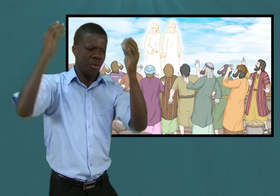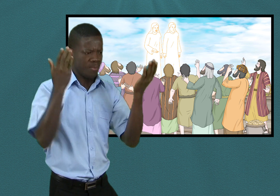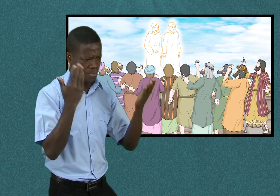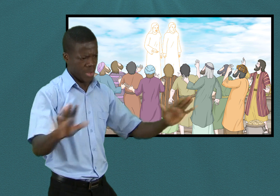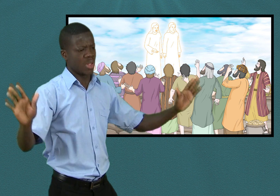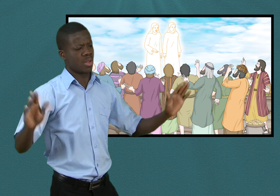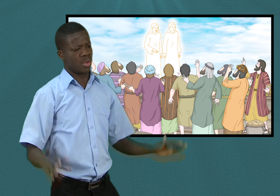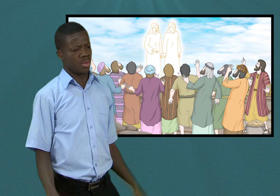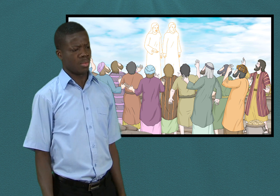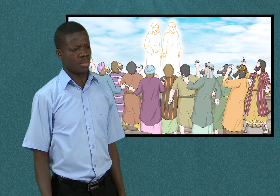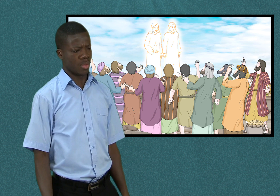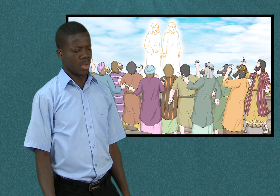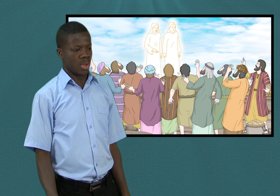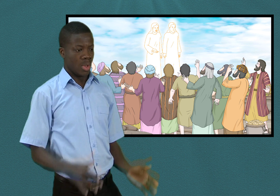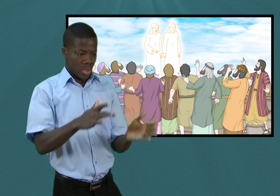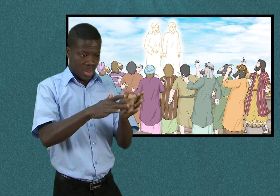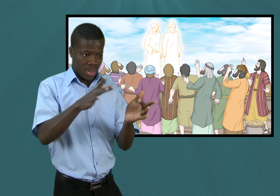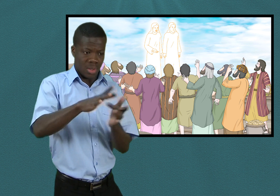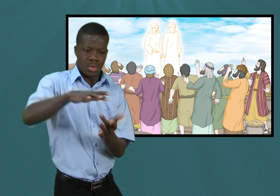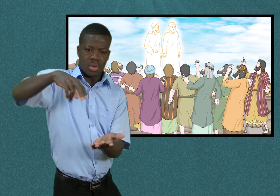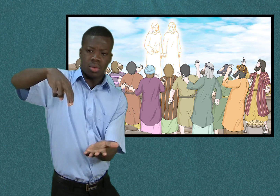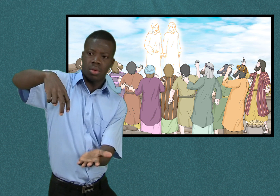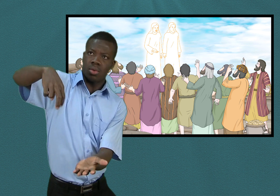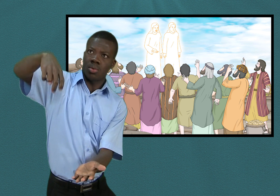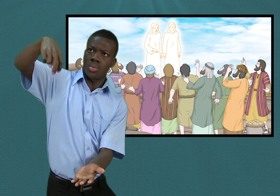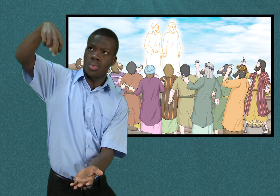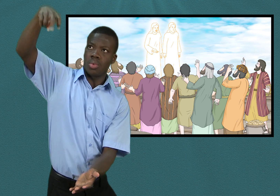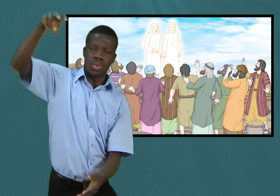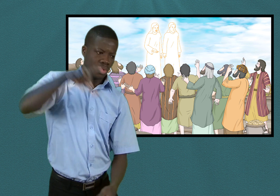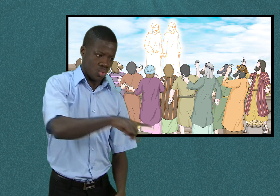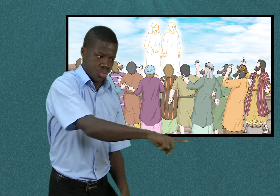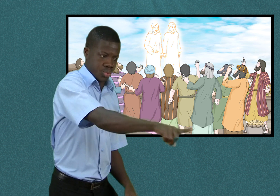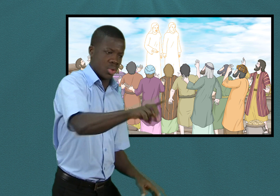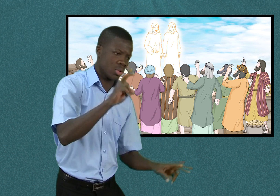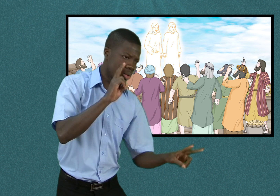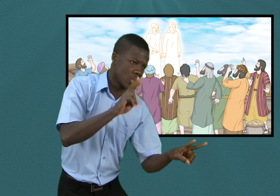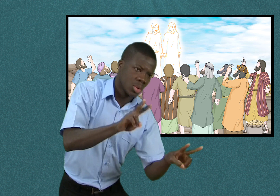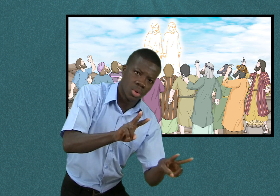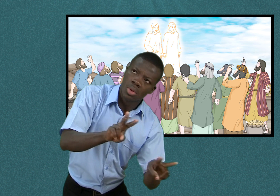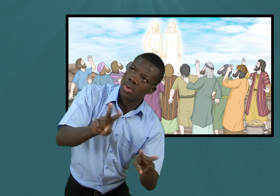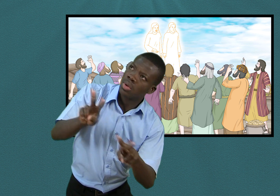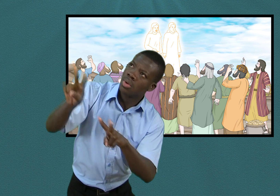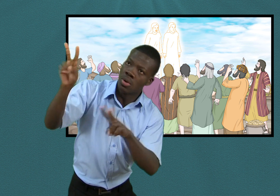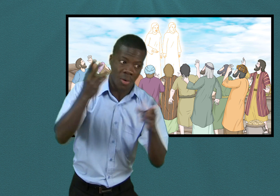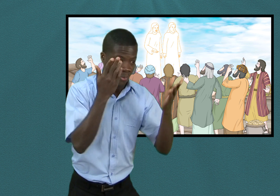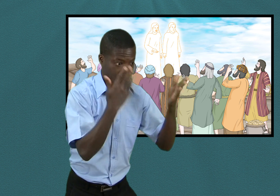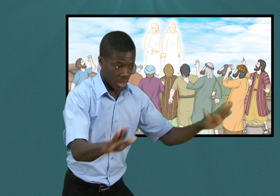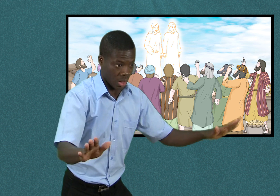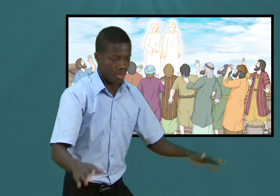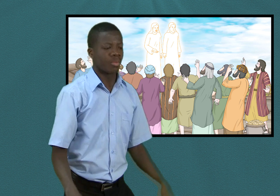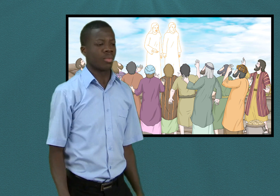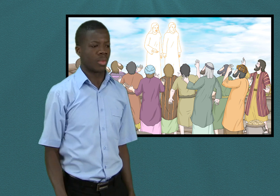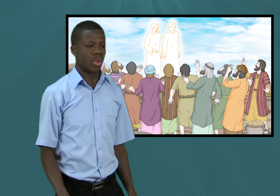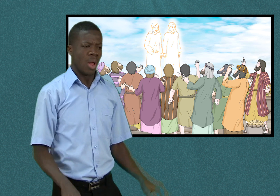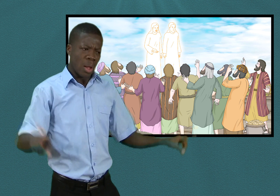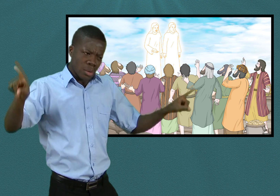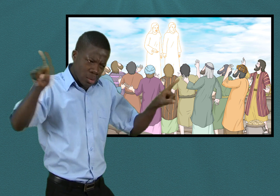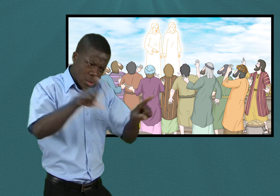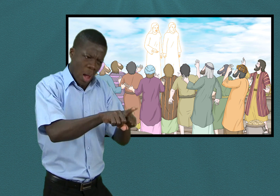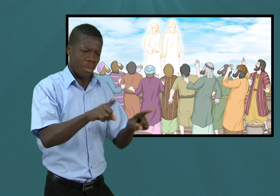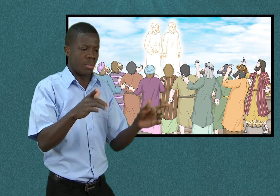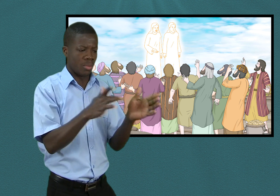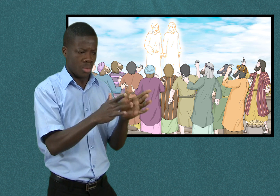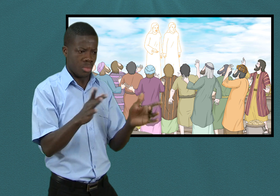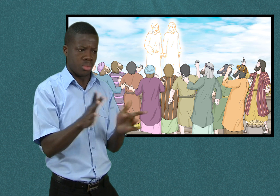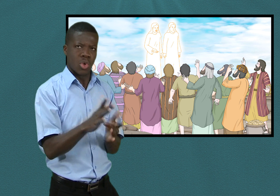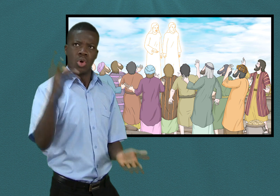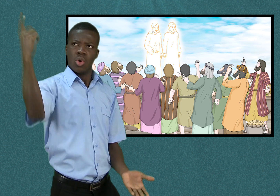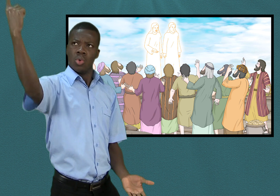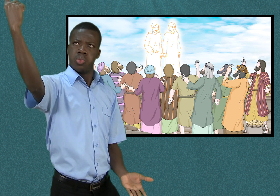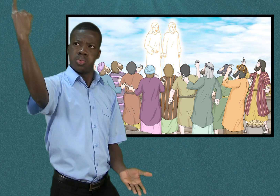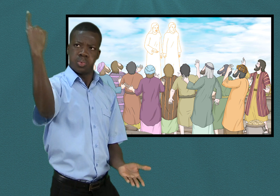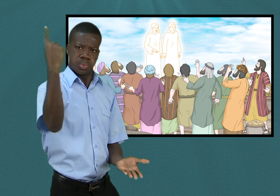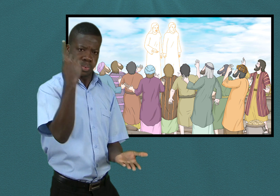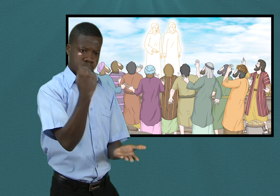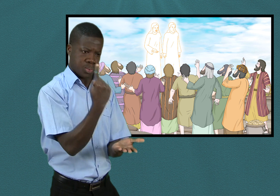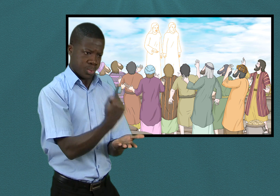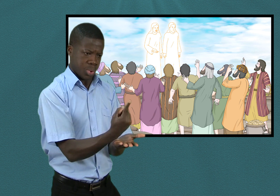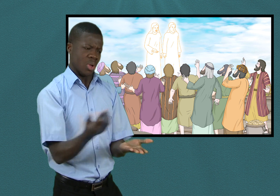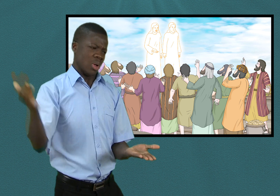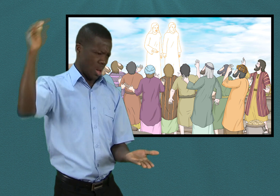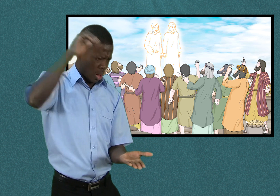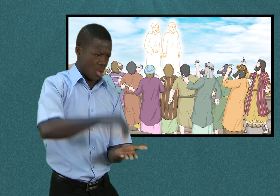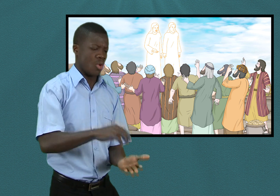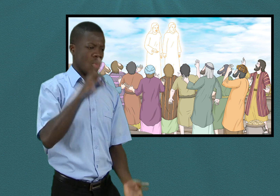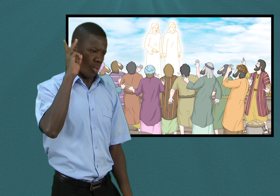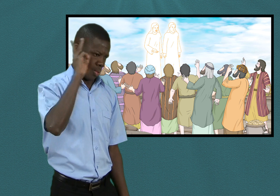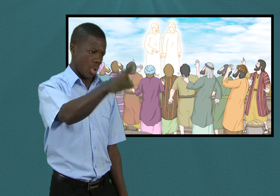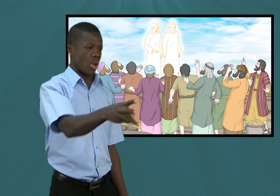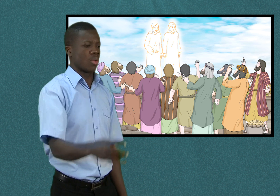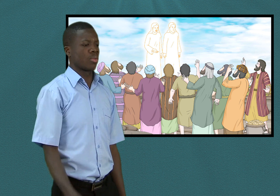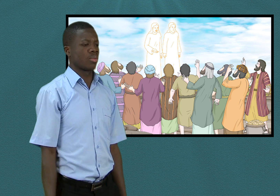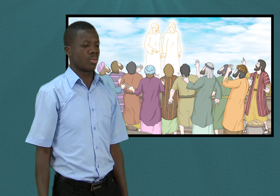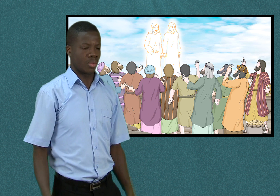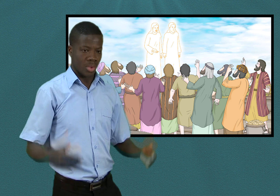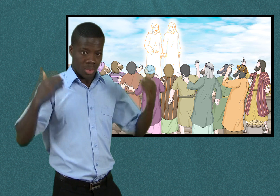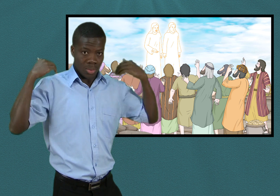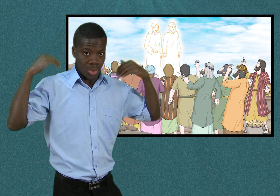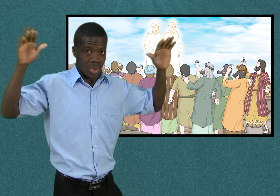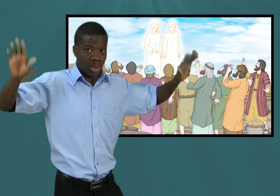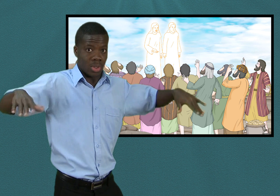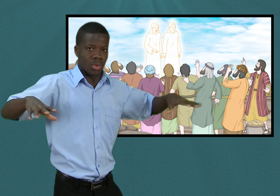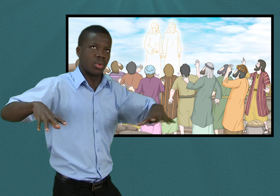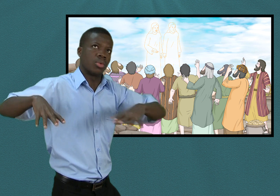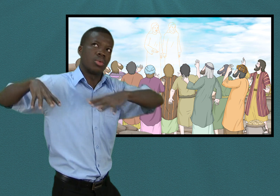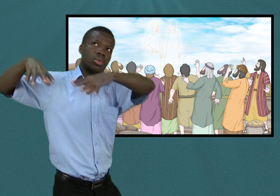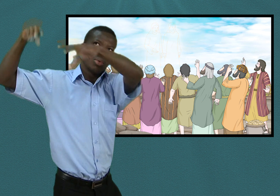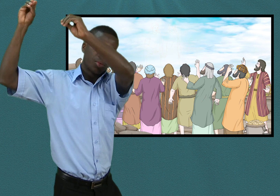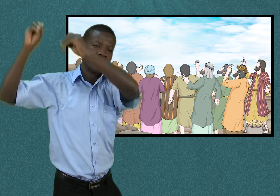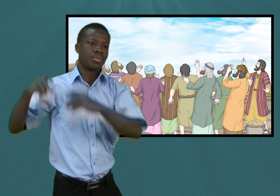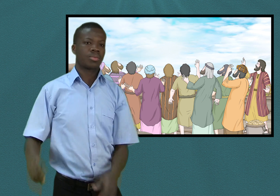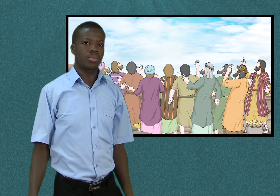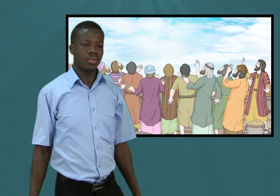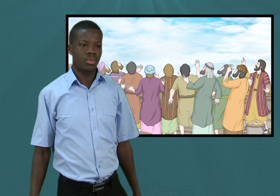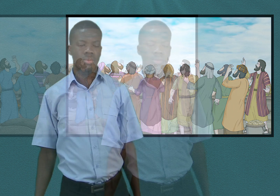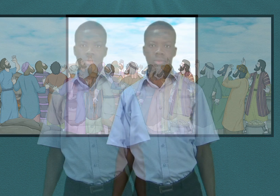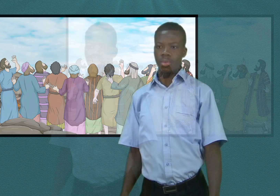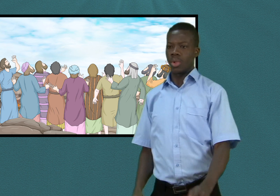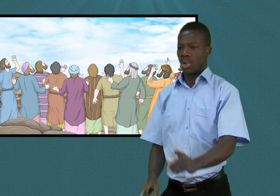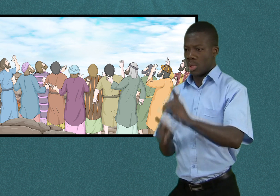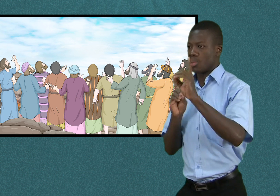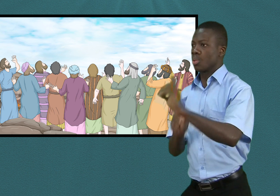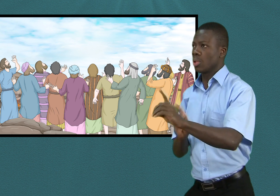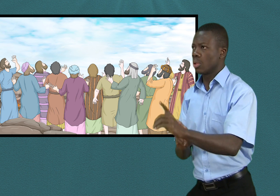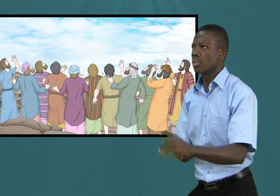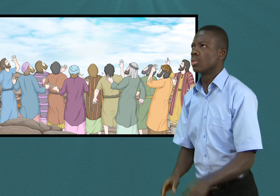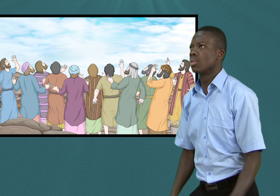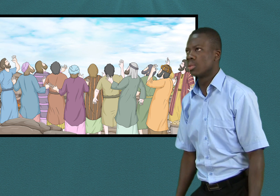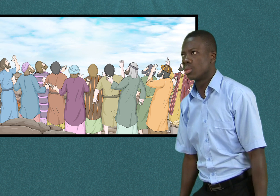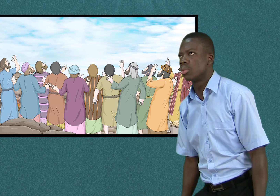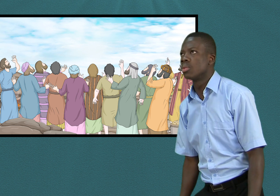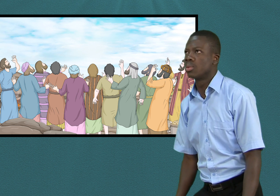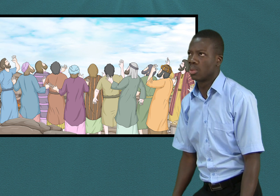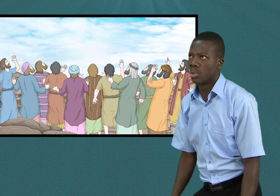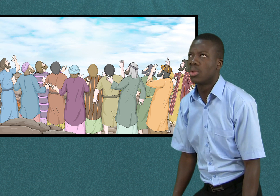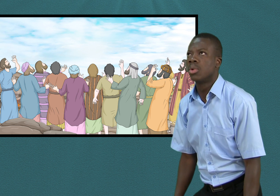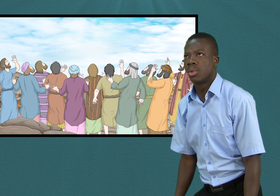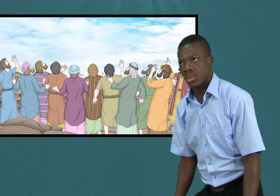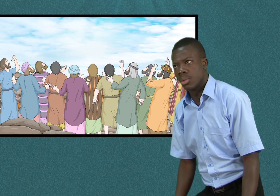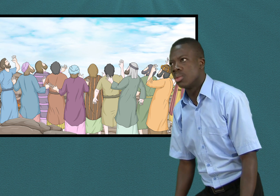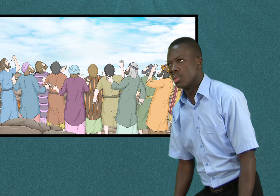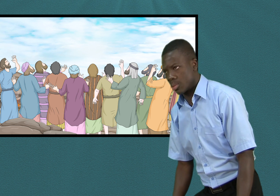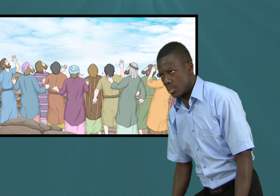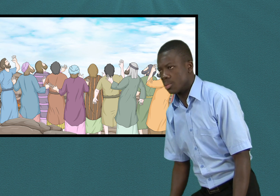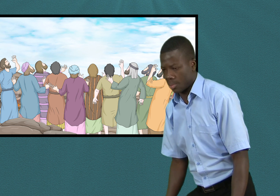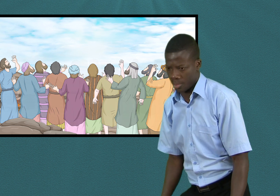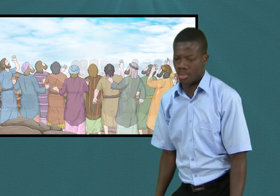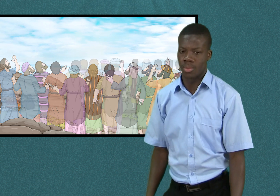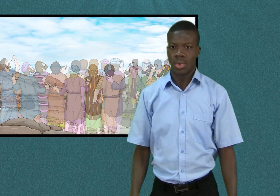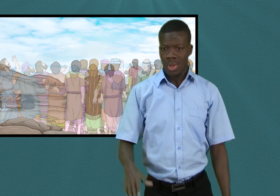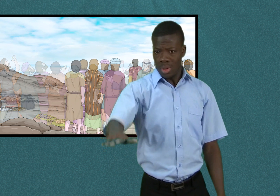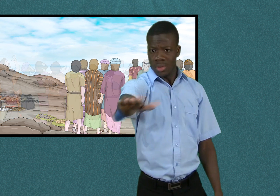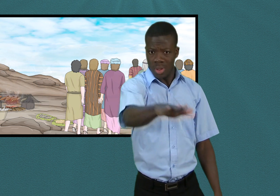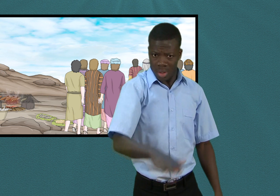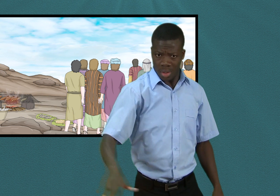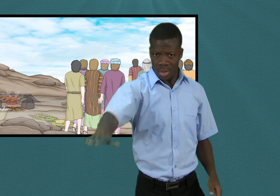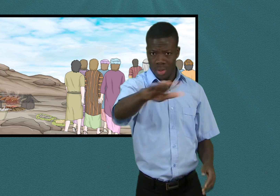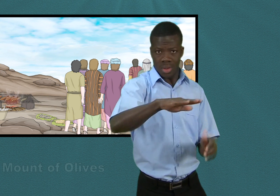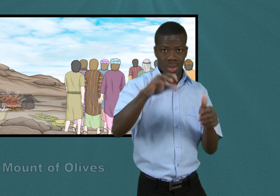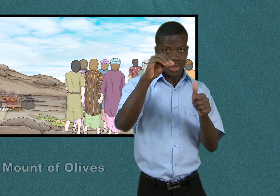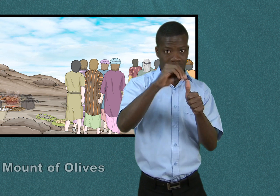This same Jesus, who has been taken from you into heaven, will come back in the same way you have seen Him go into heaven.”